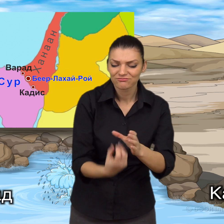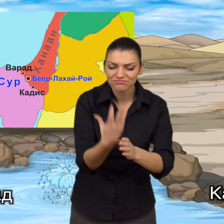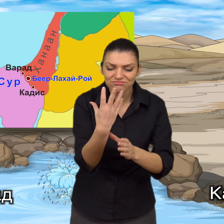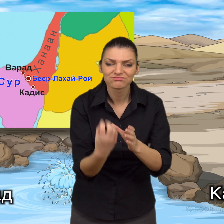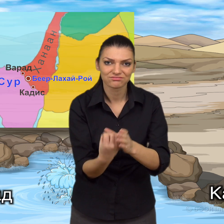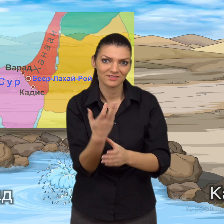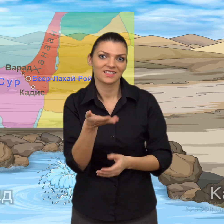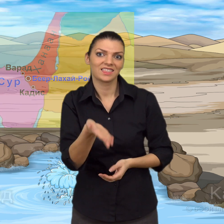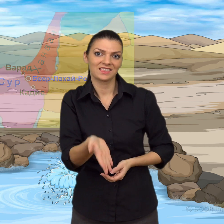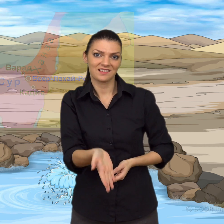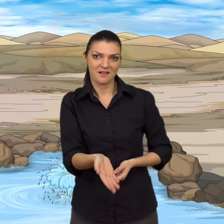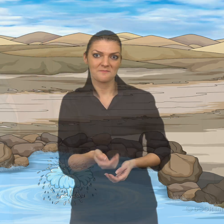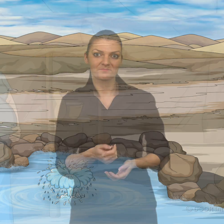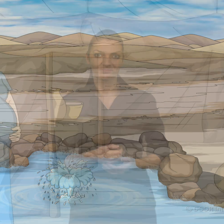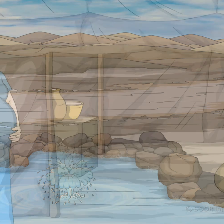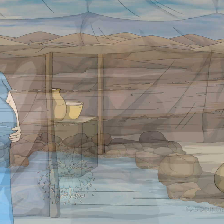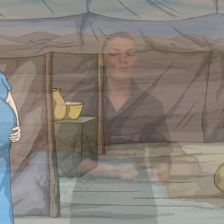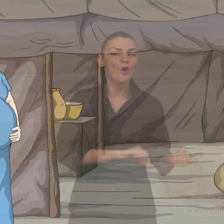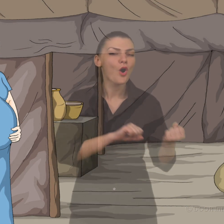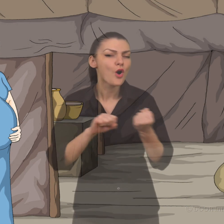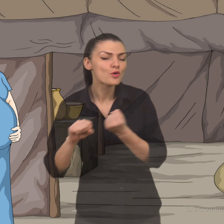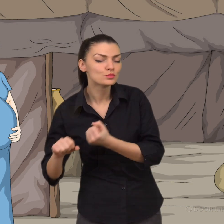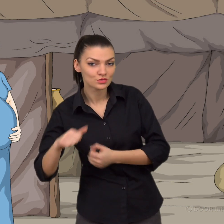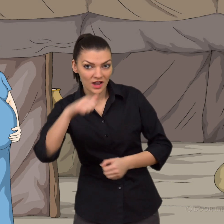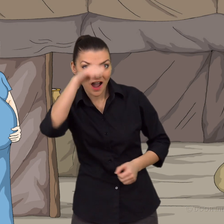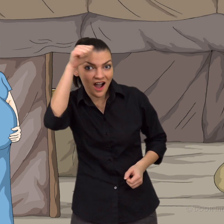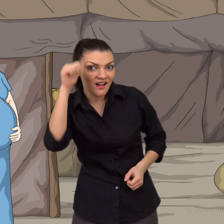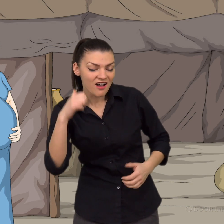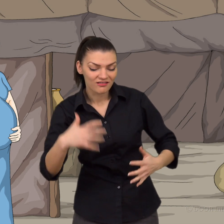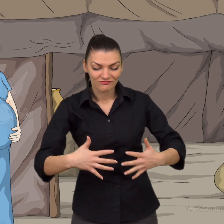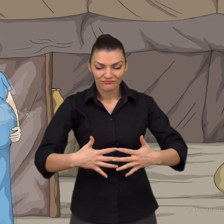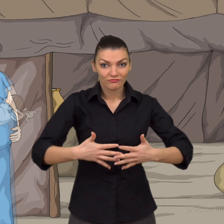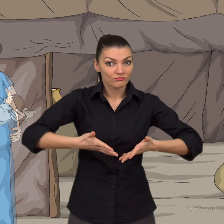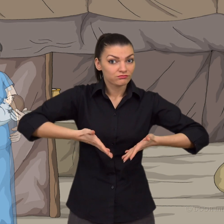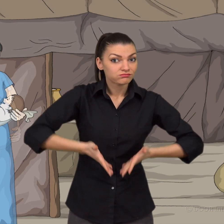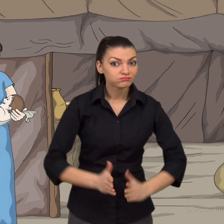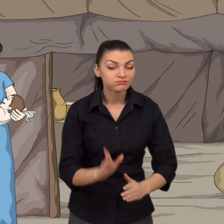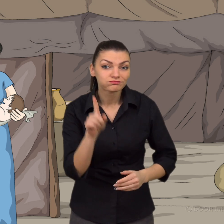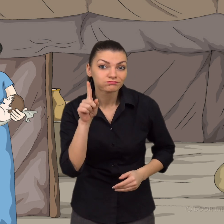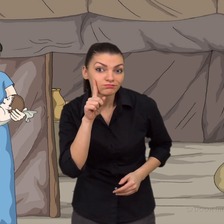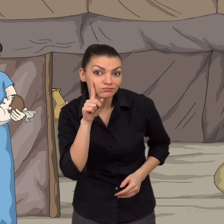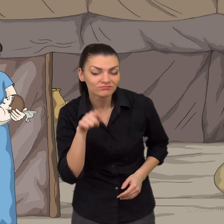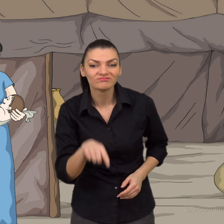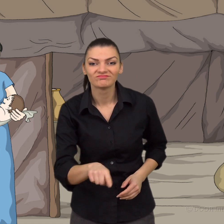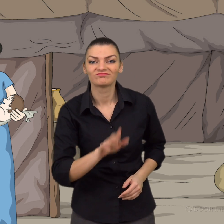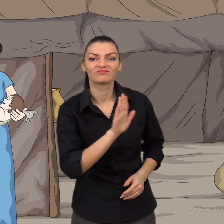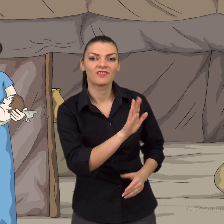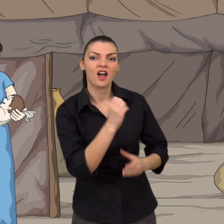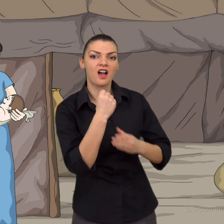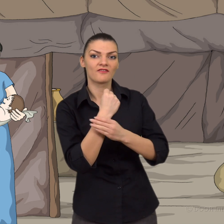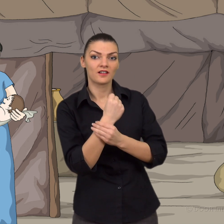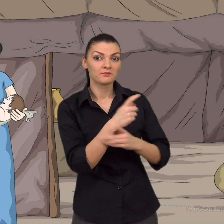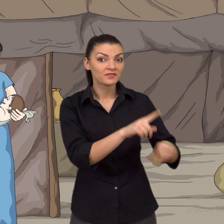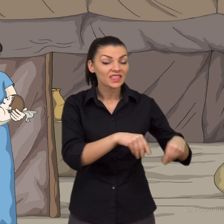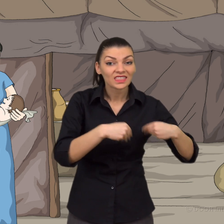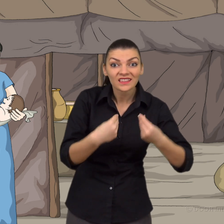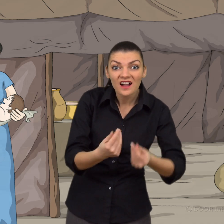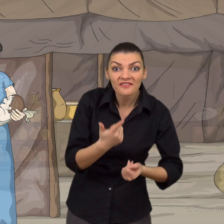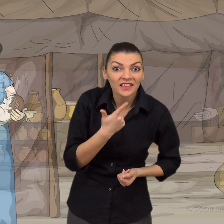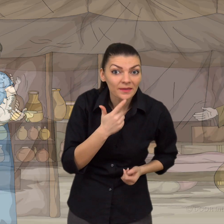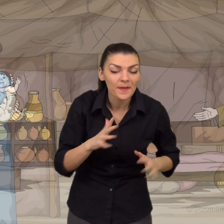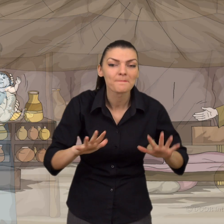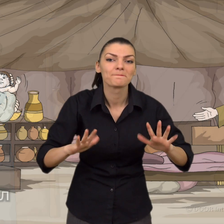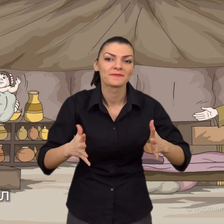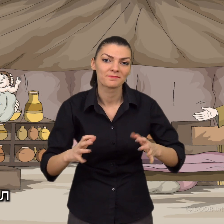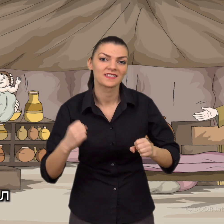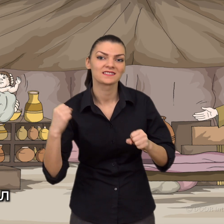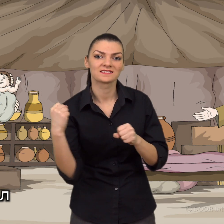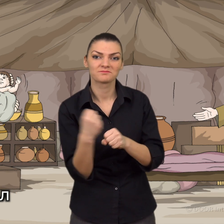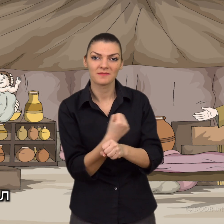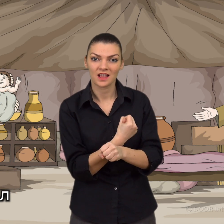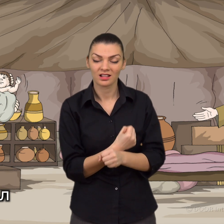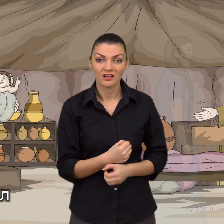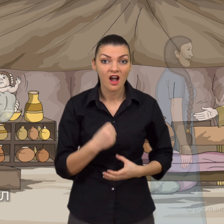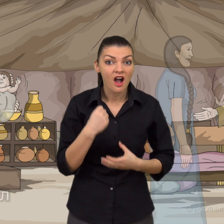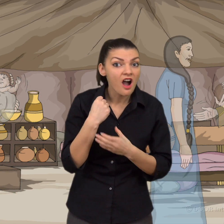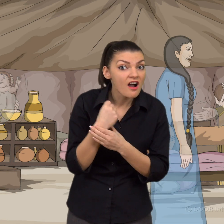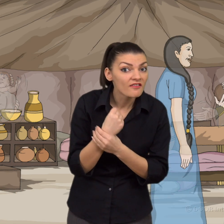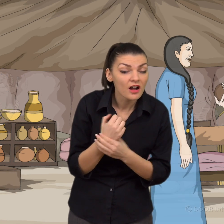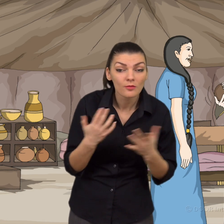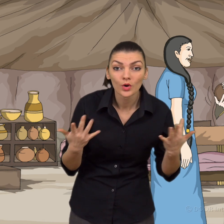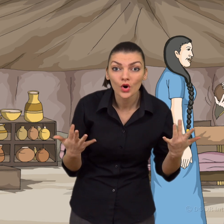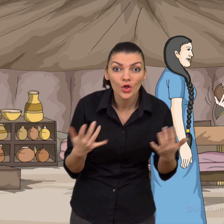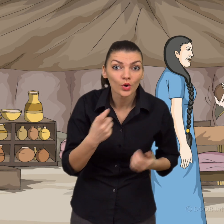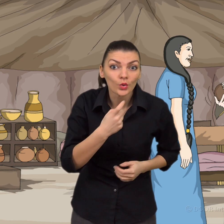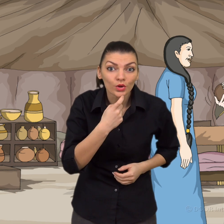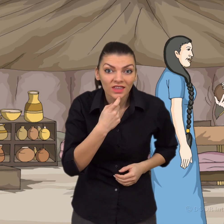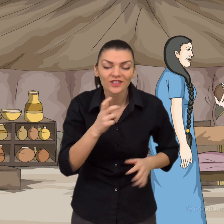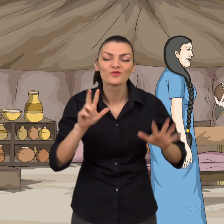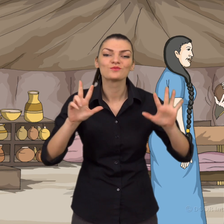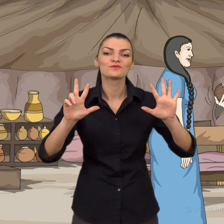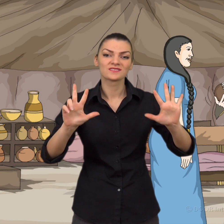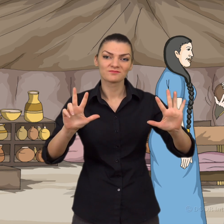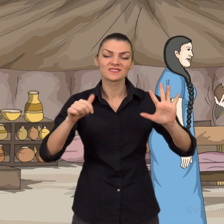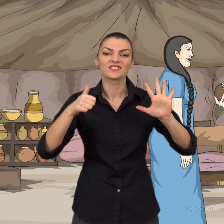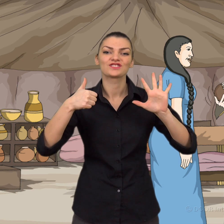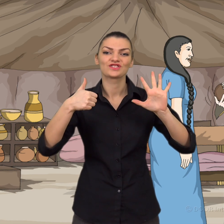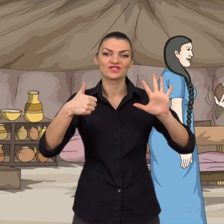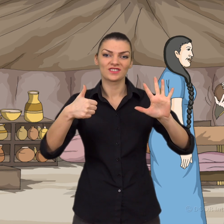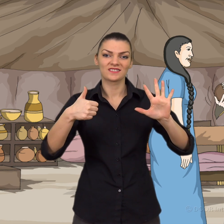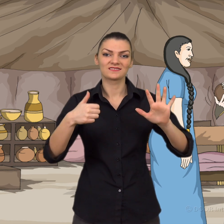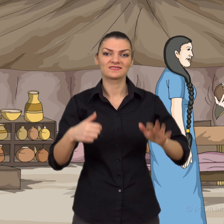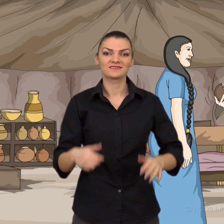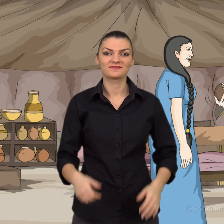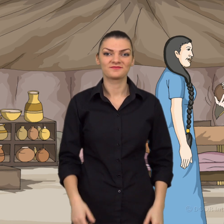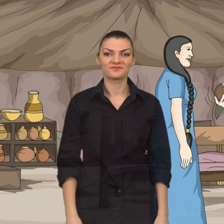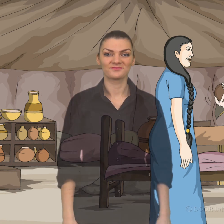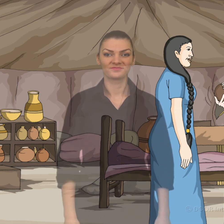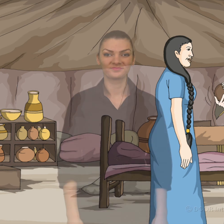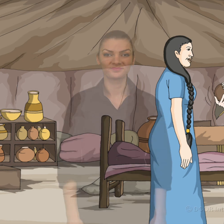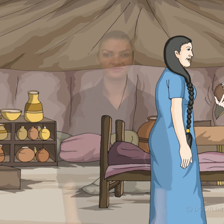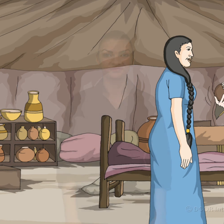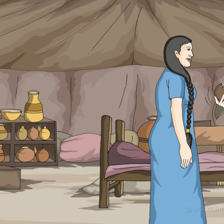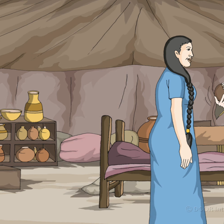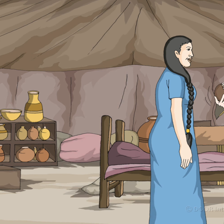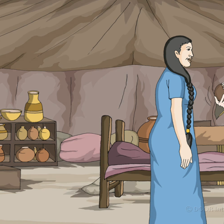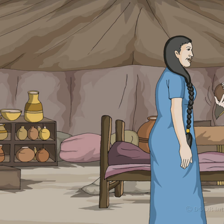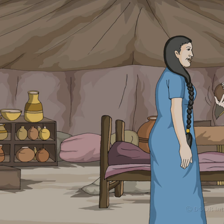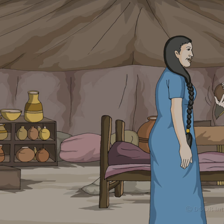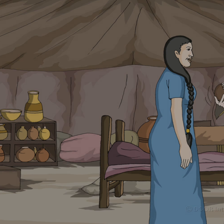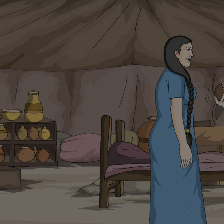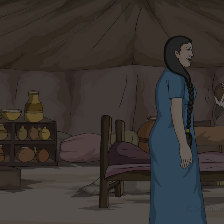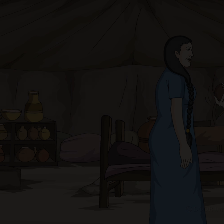And Hagar bore Abram a son, and Abram gave the name Ishmael to the son she had borne. Abram was eighty-six years old when Hagar bore Ishmael to him.